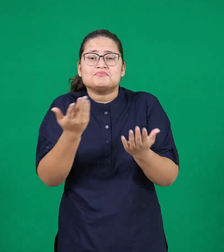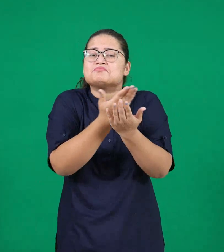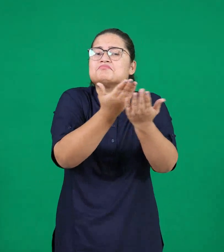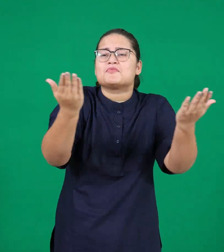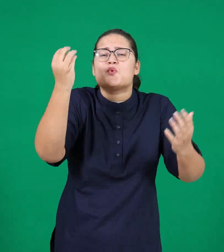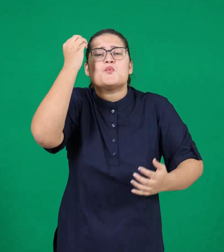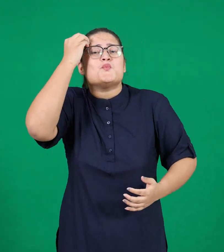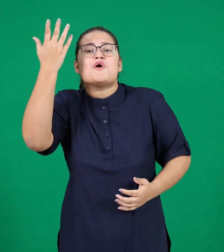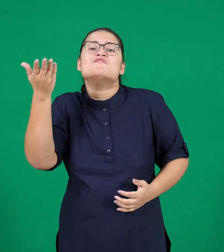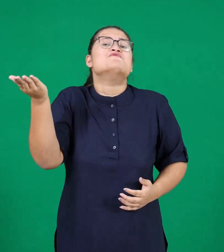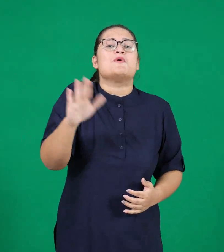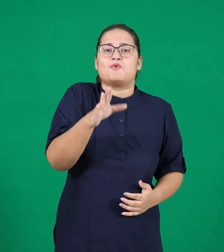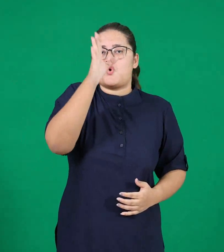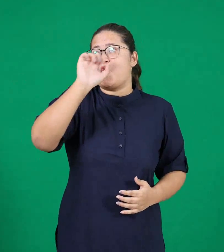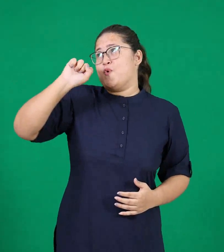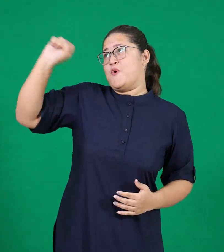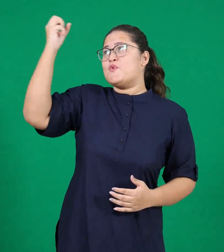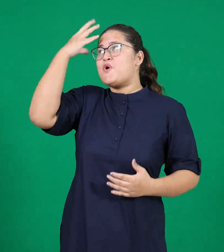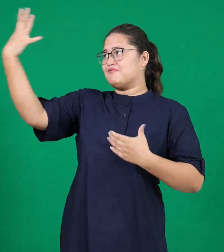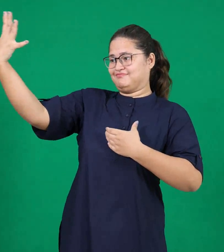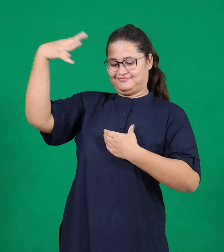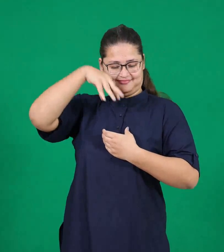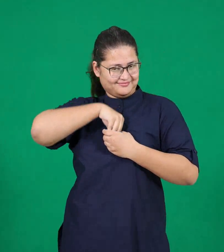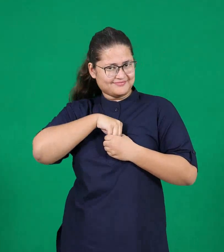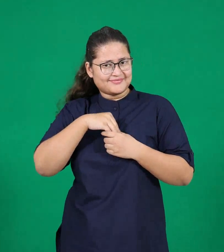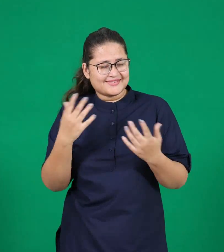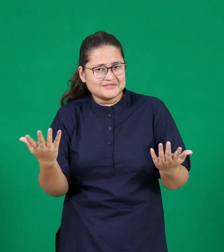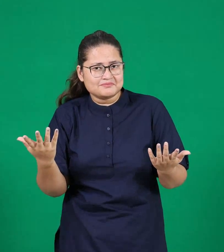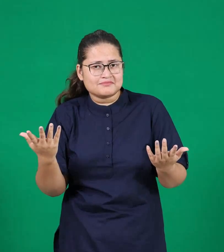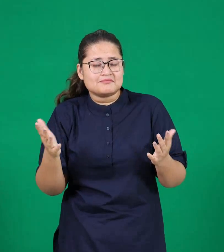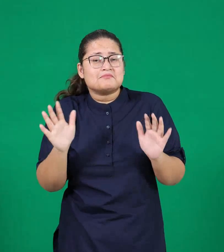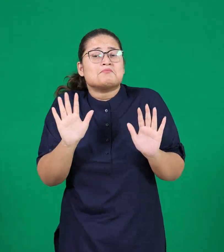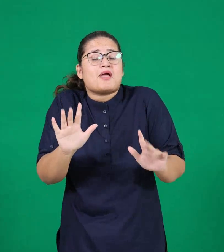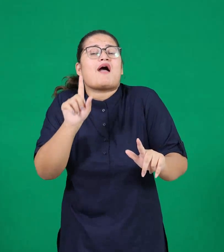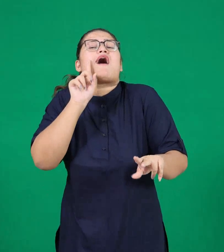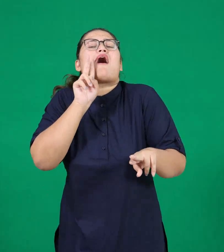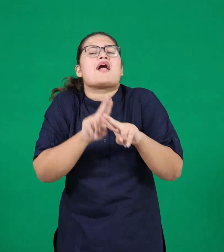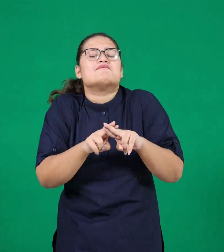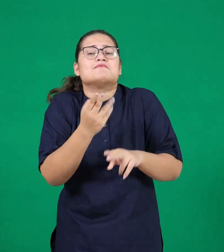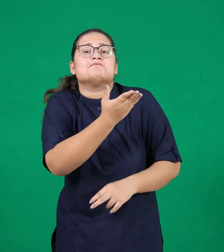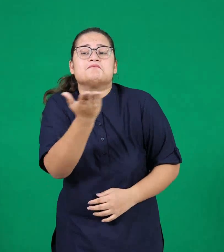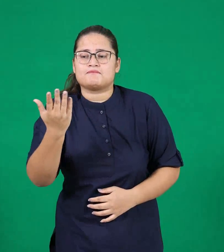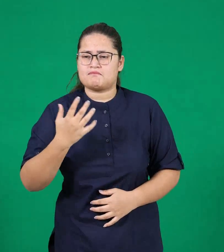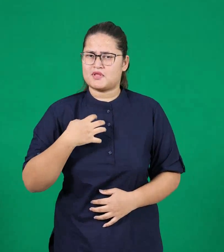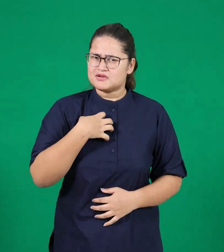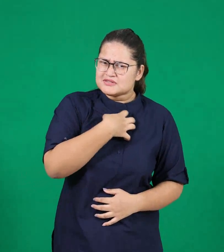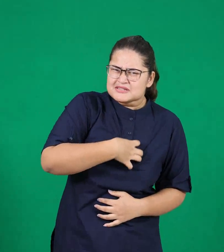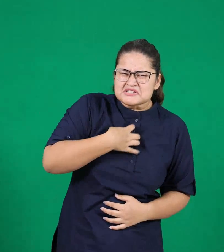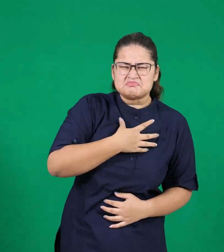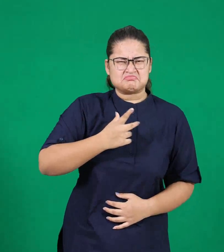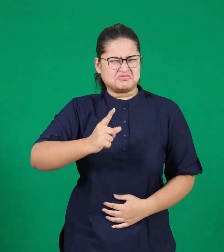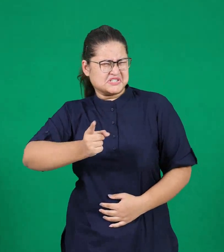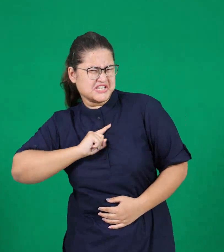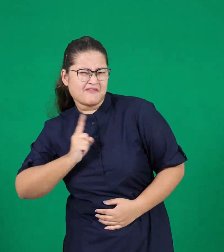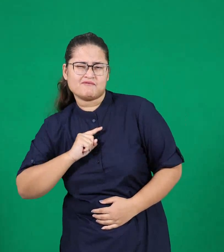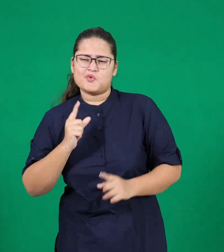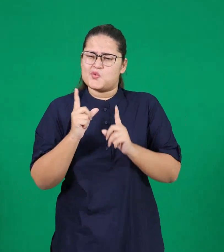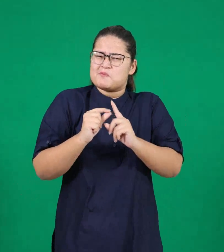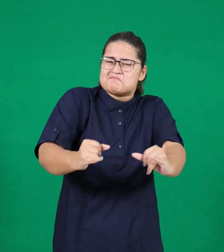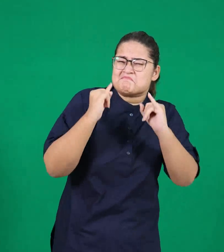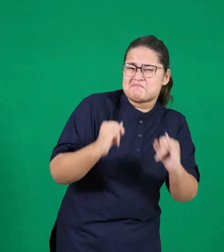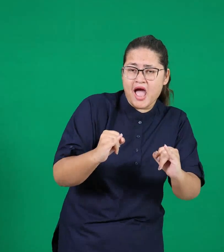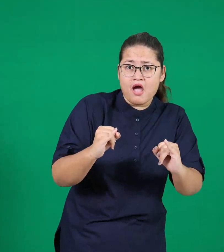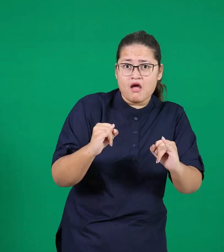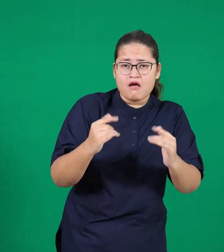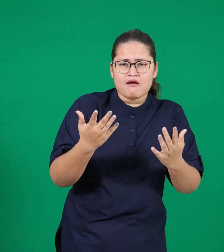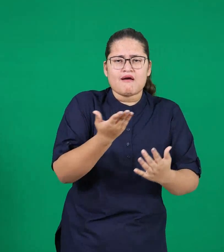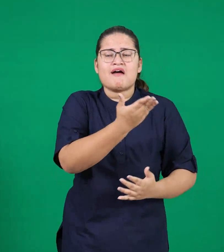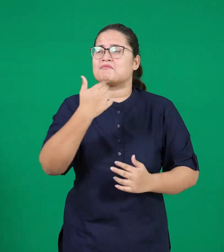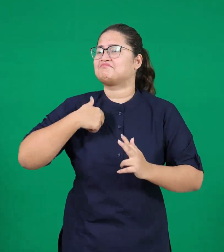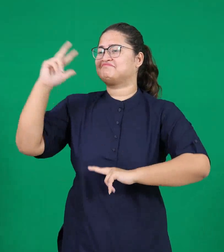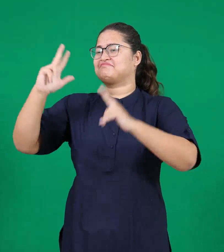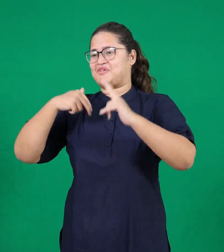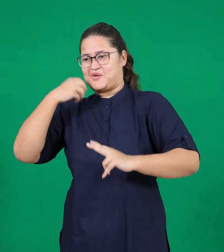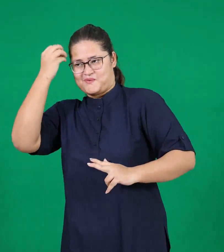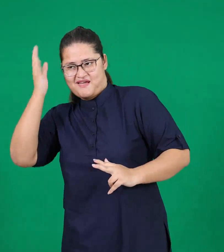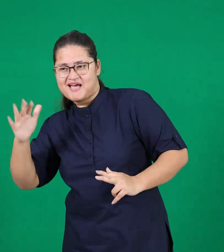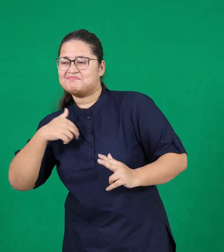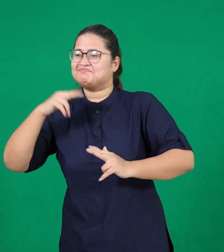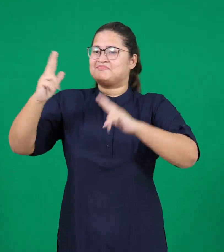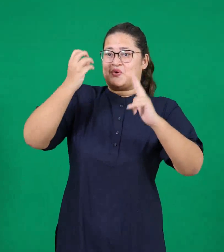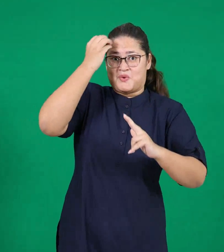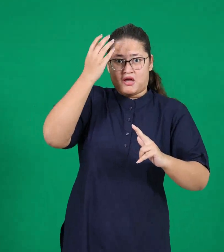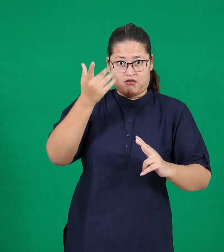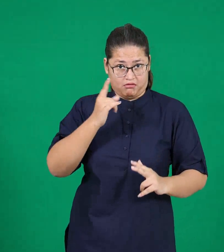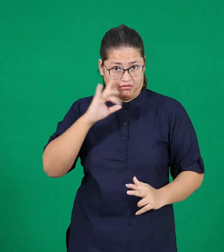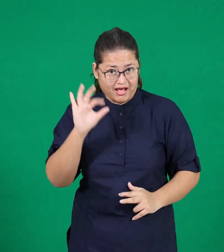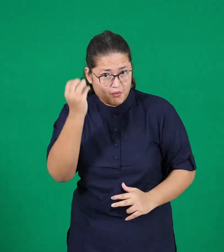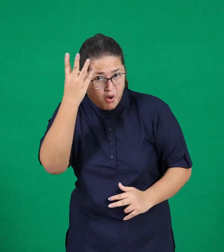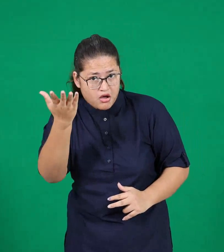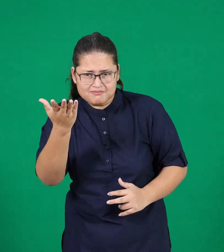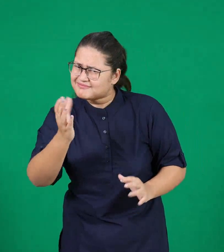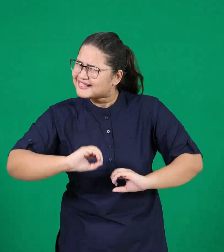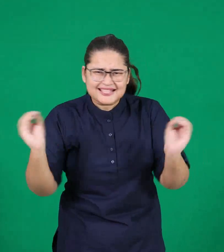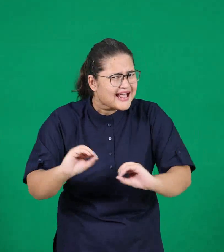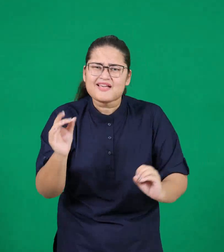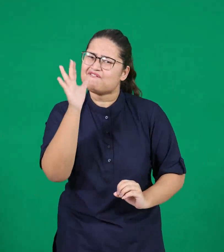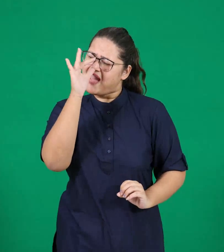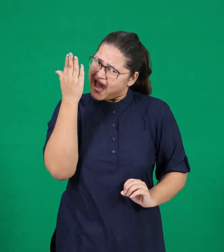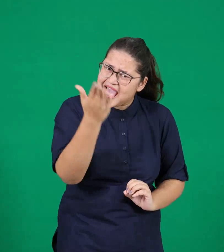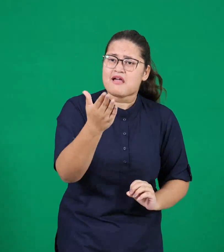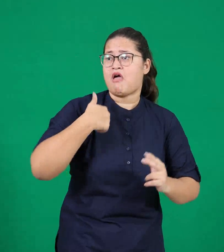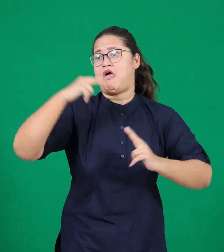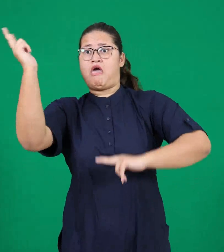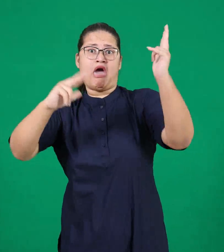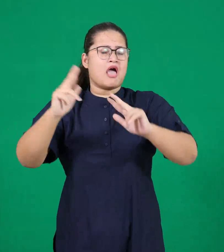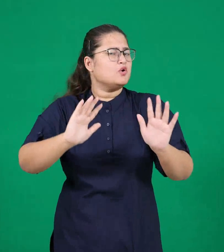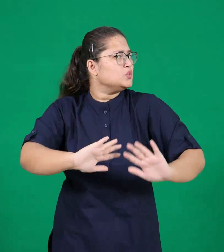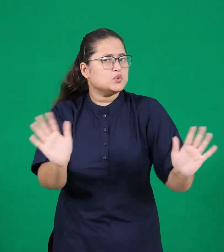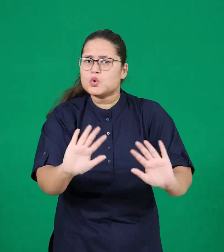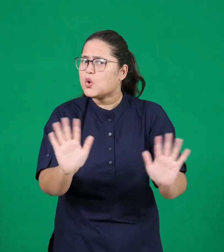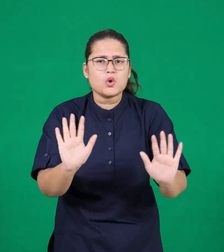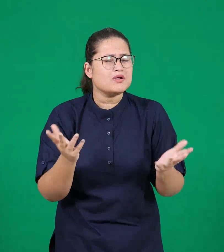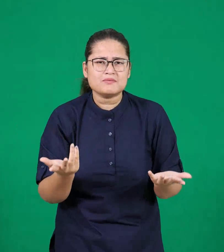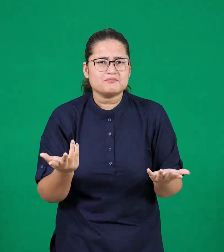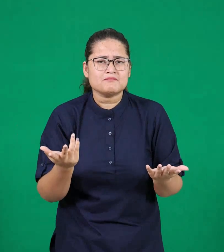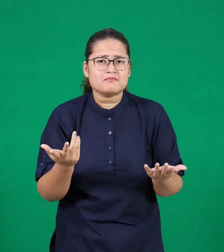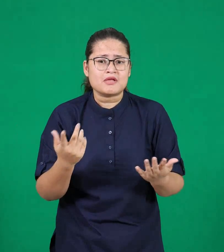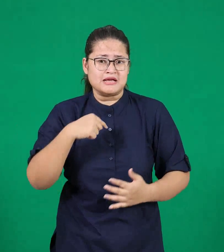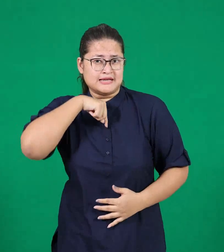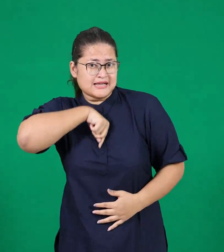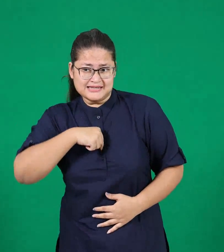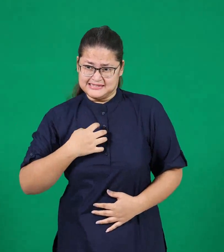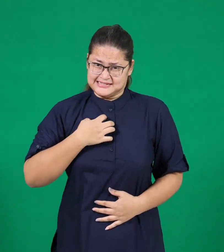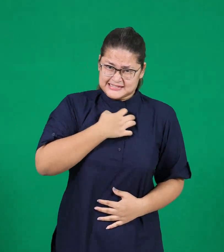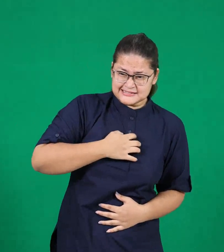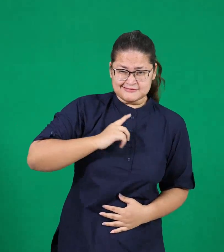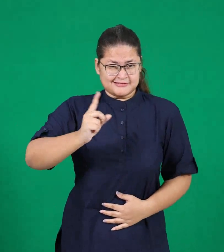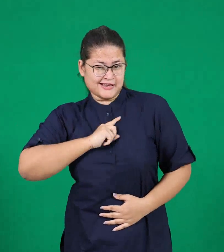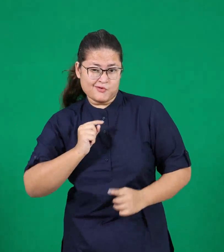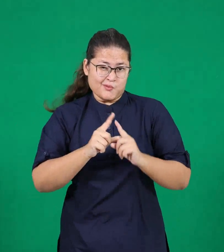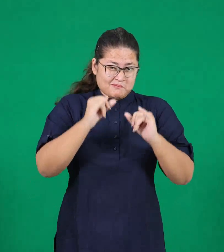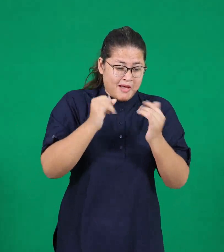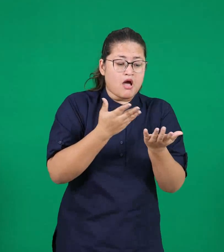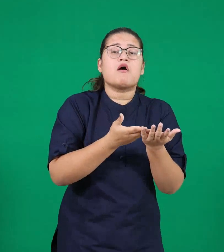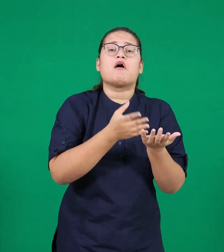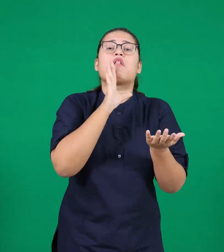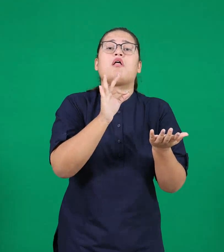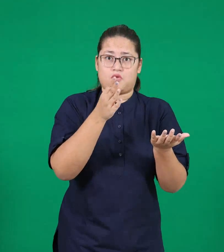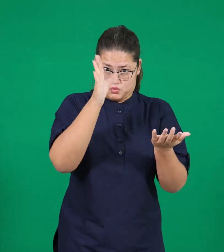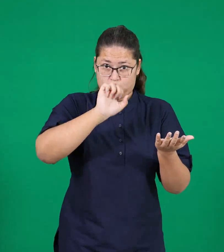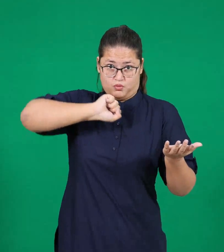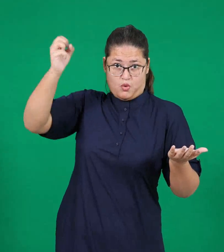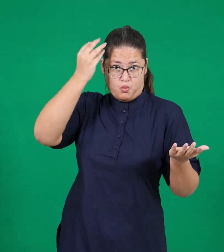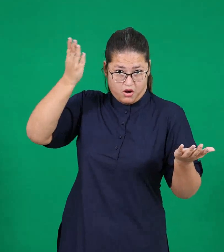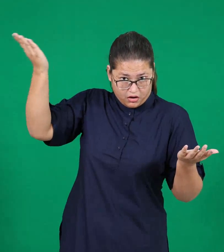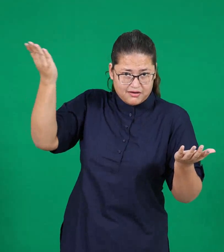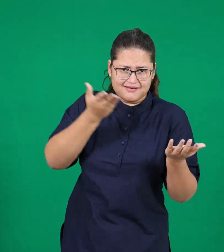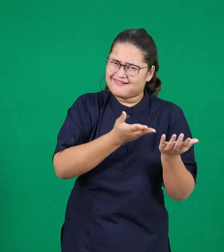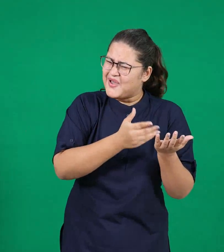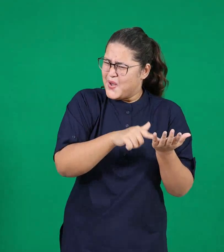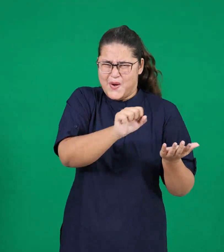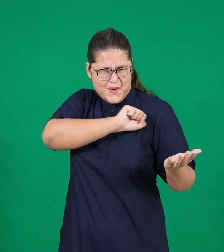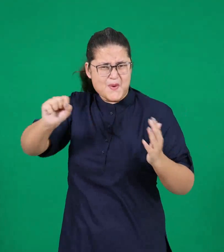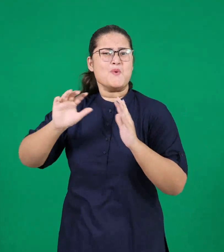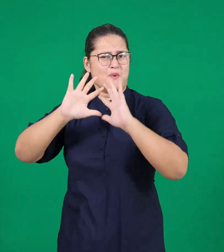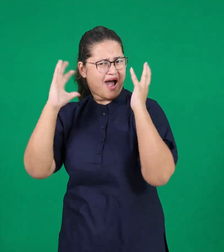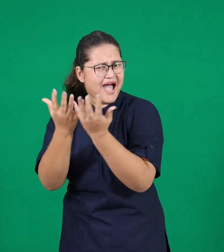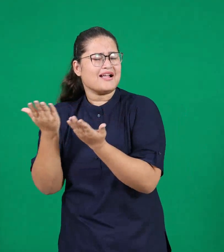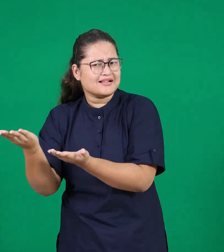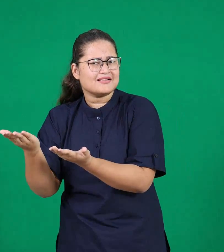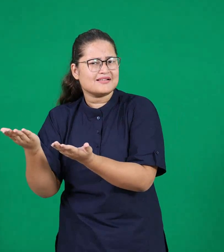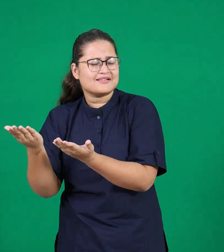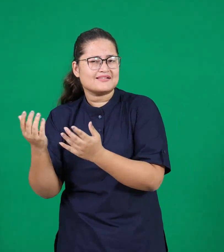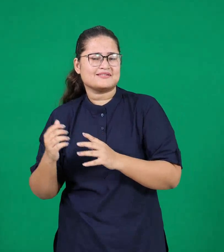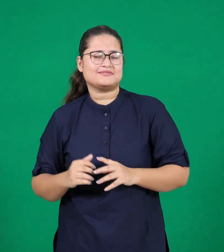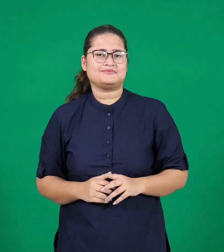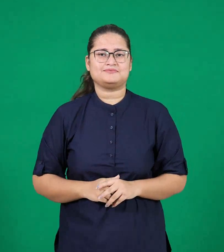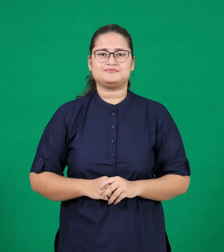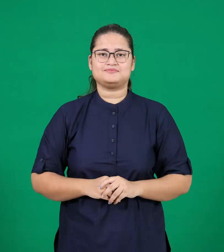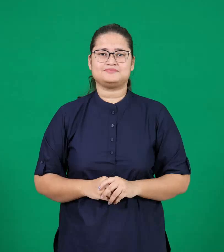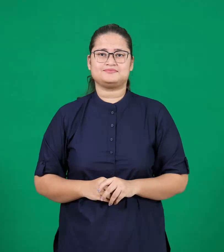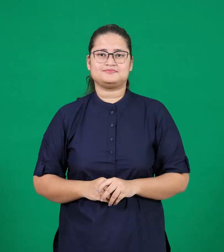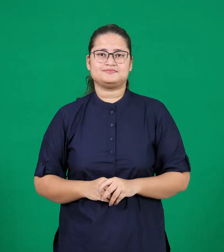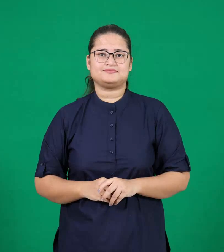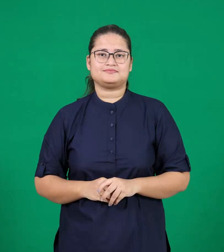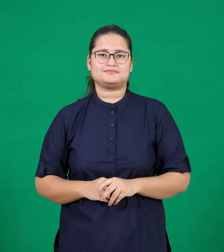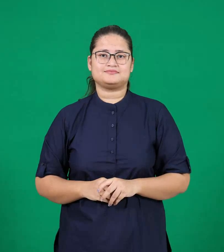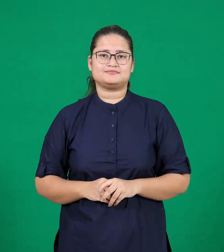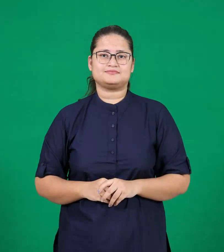But if you harbor bitter jealousy and selfish ambition in your hearts, do not boast in it or deny the truth. Such wisdom does not come from above, but is earthly, unspiritual, demonic.